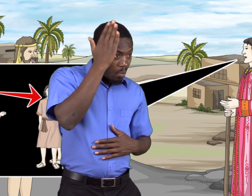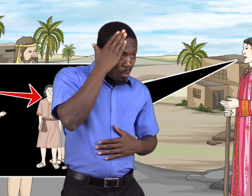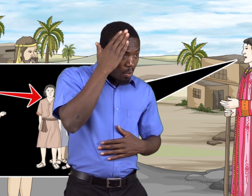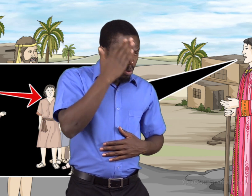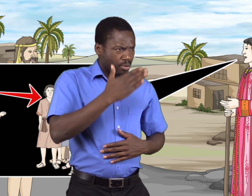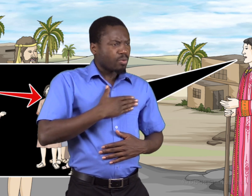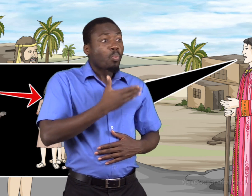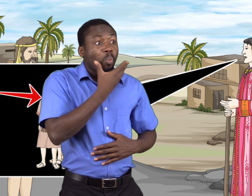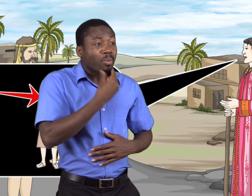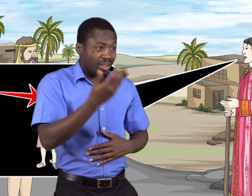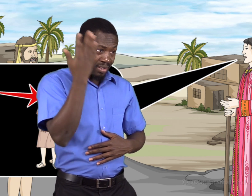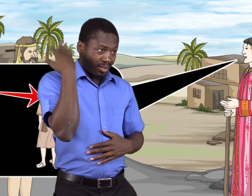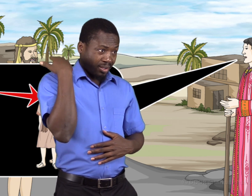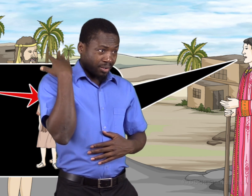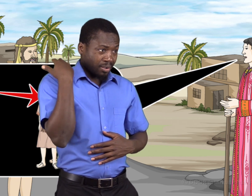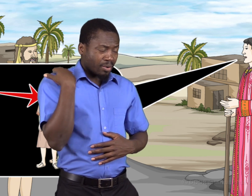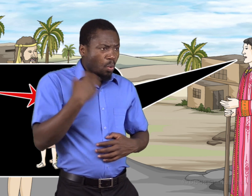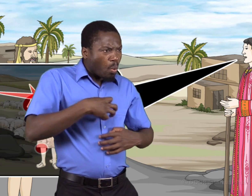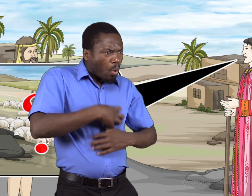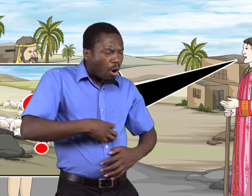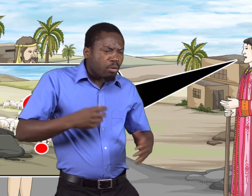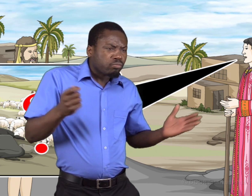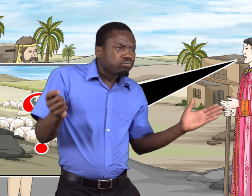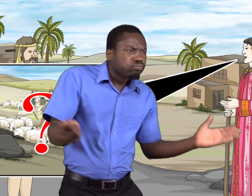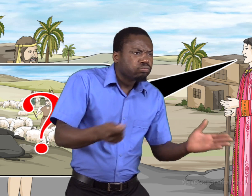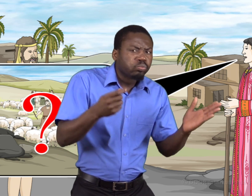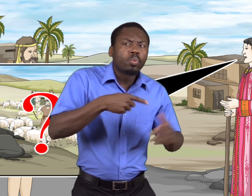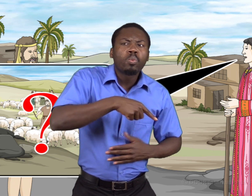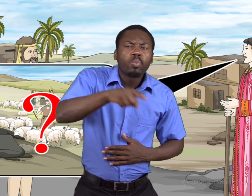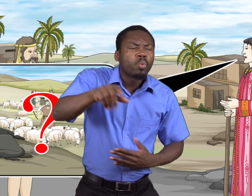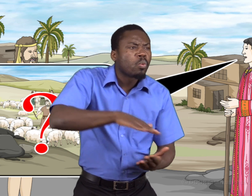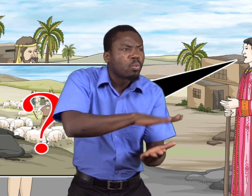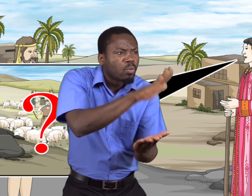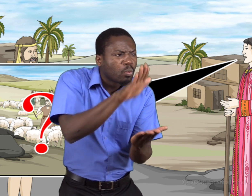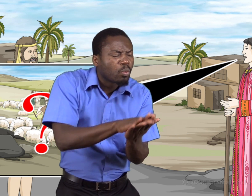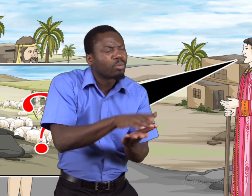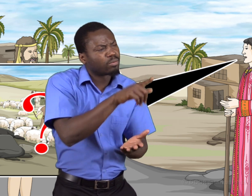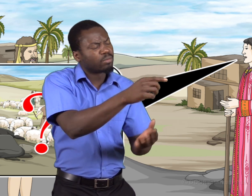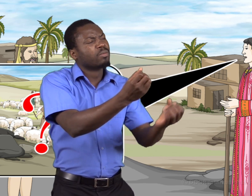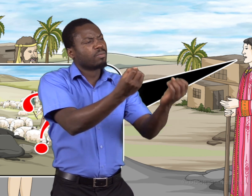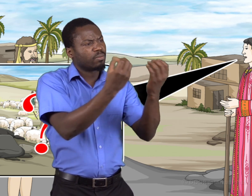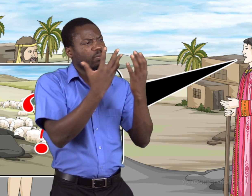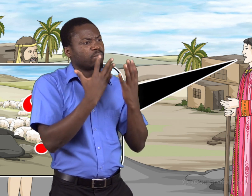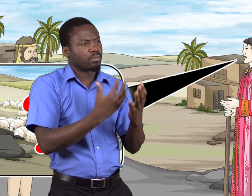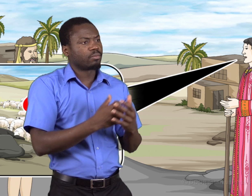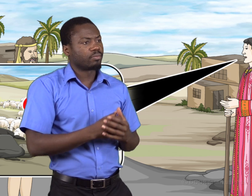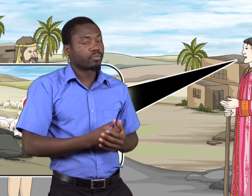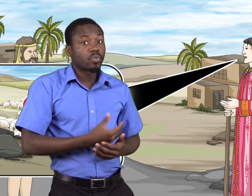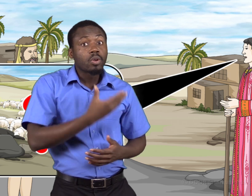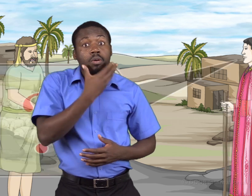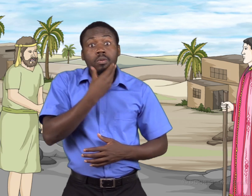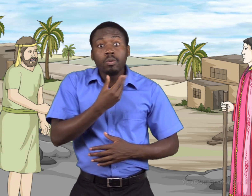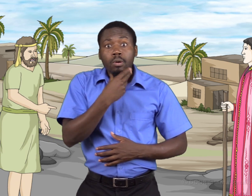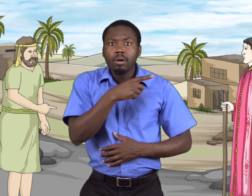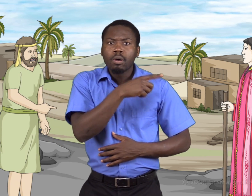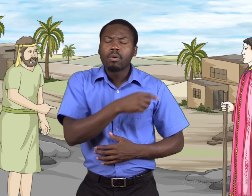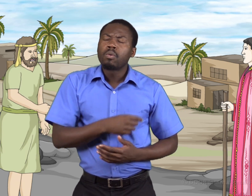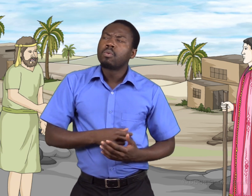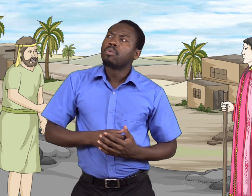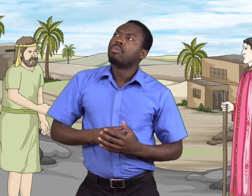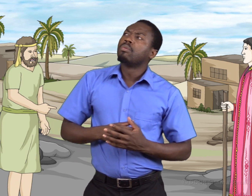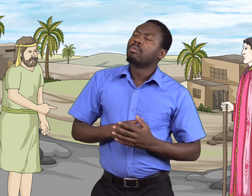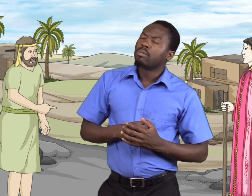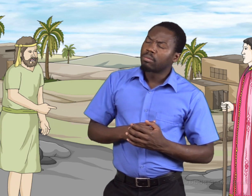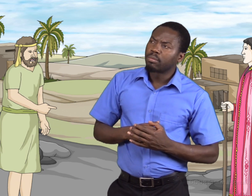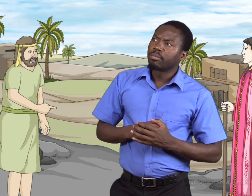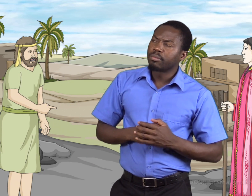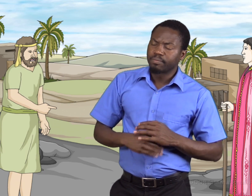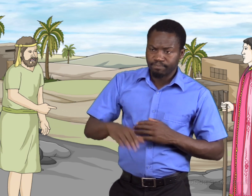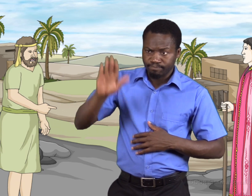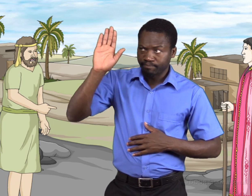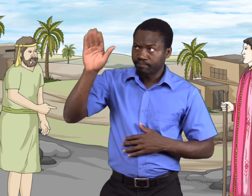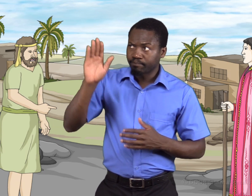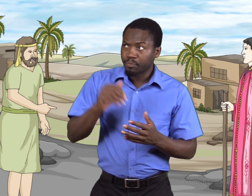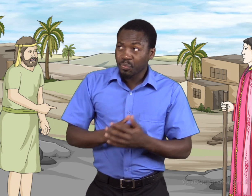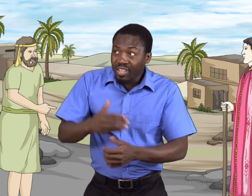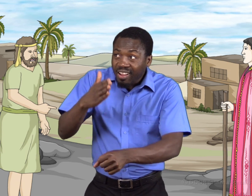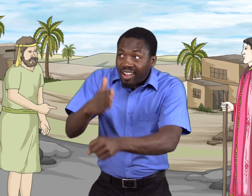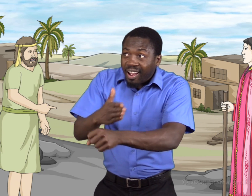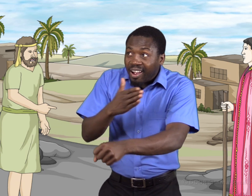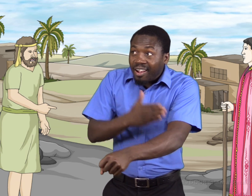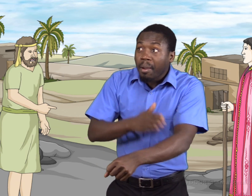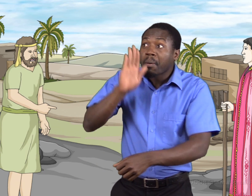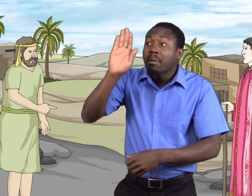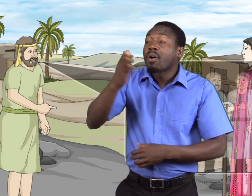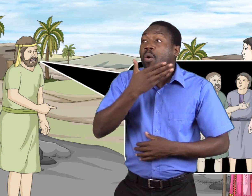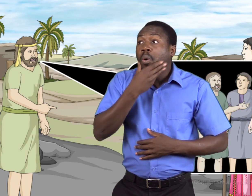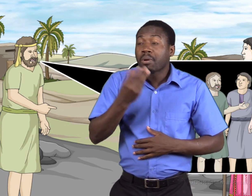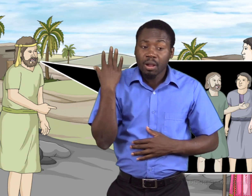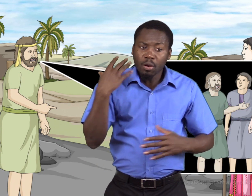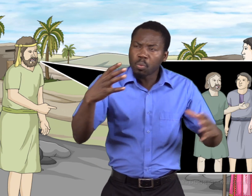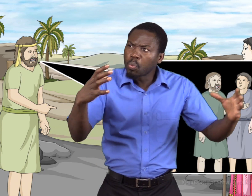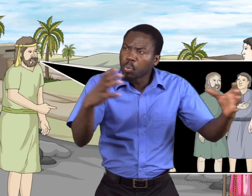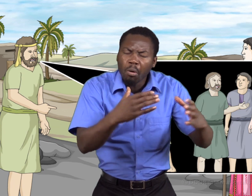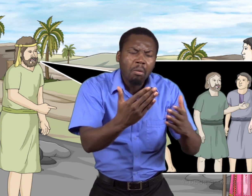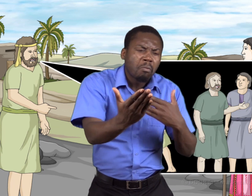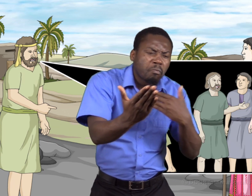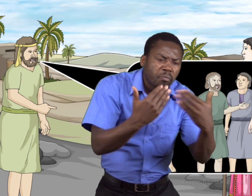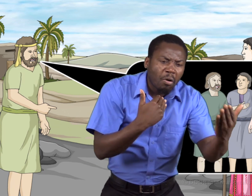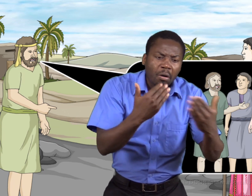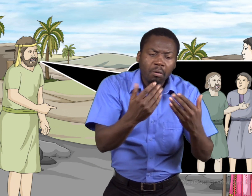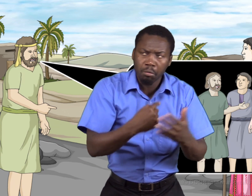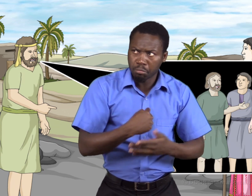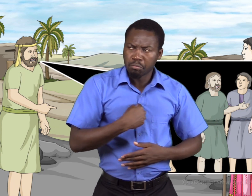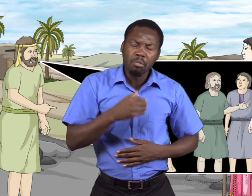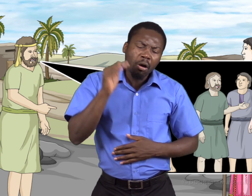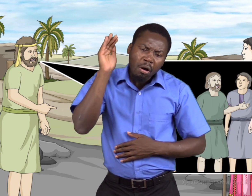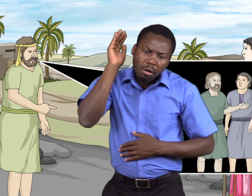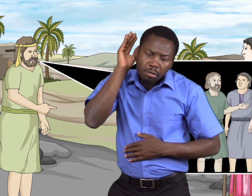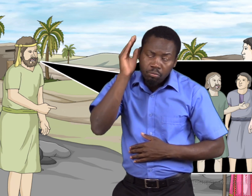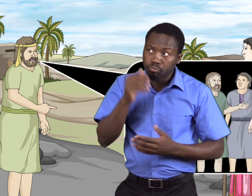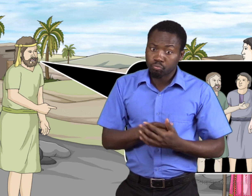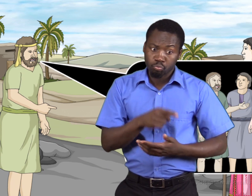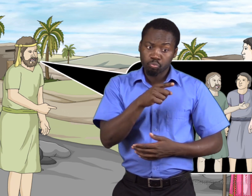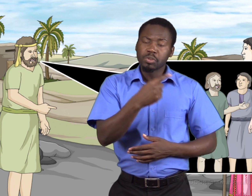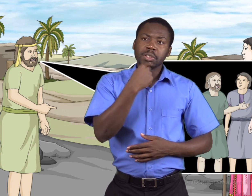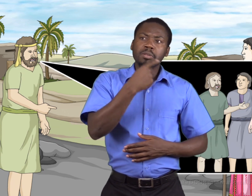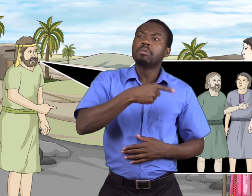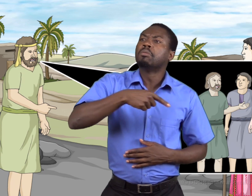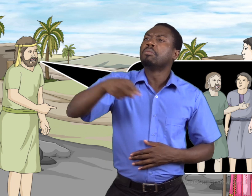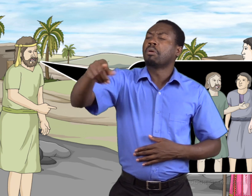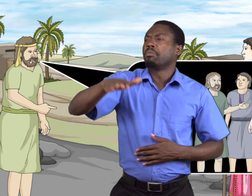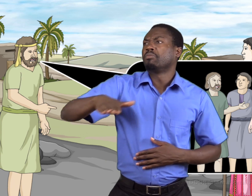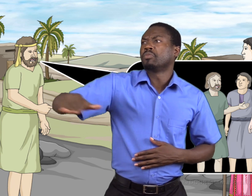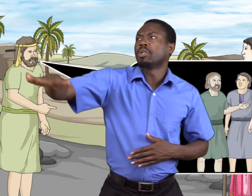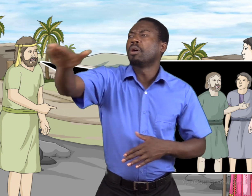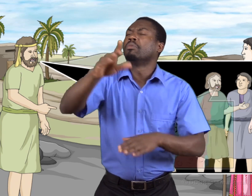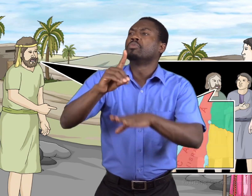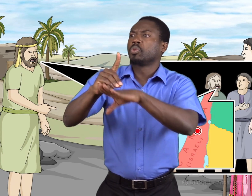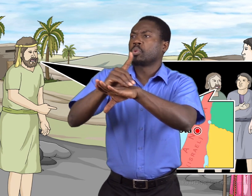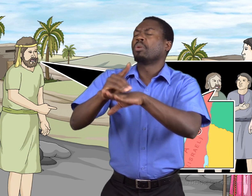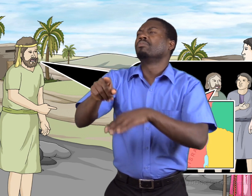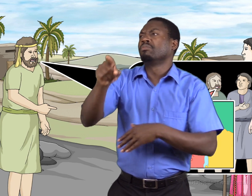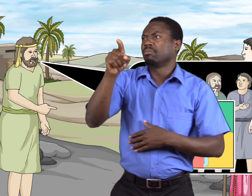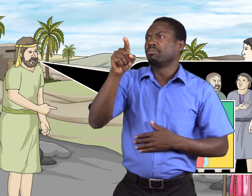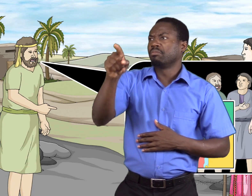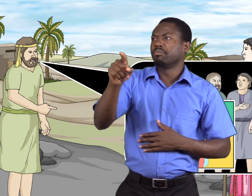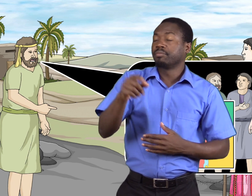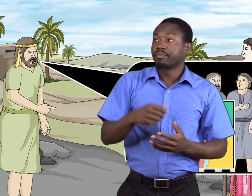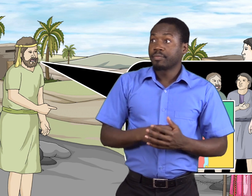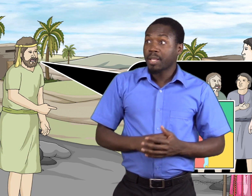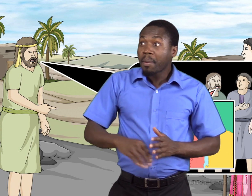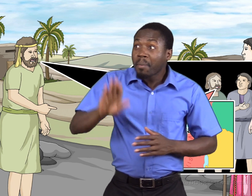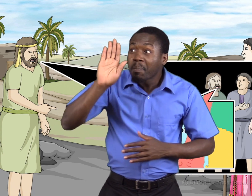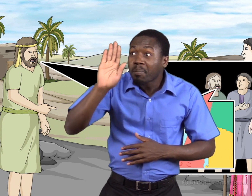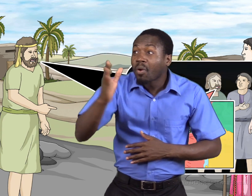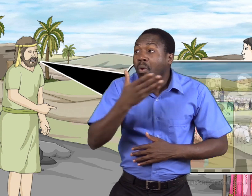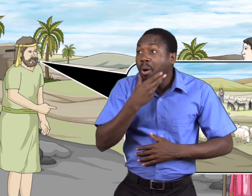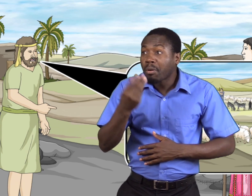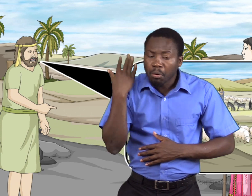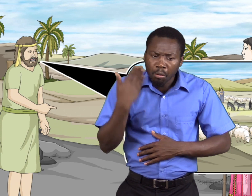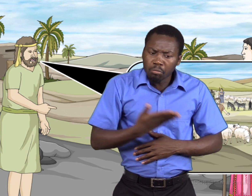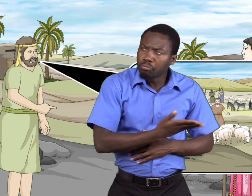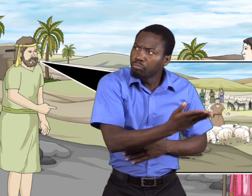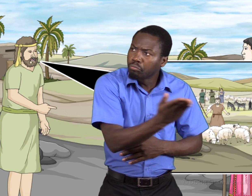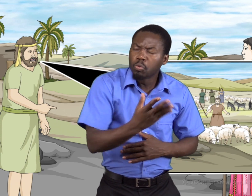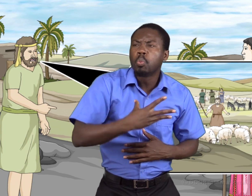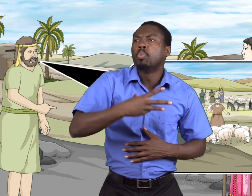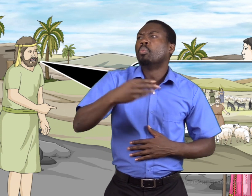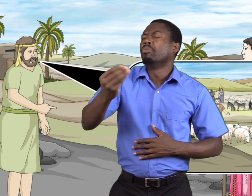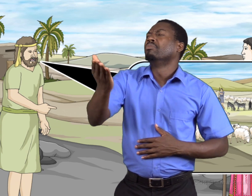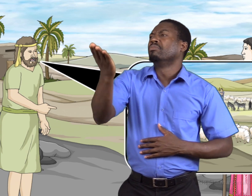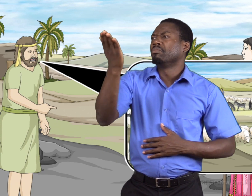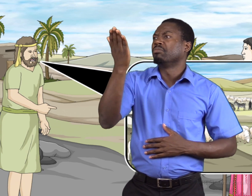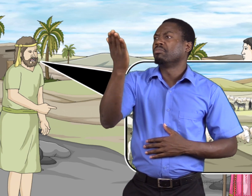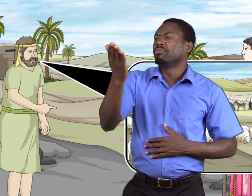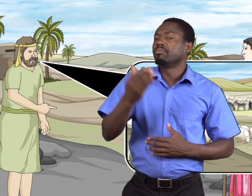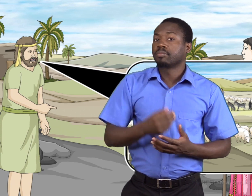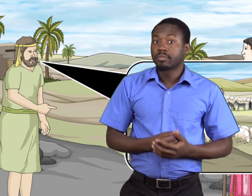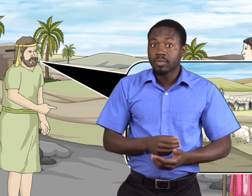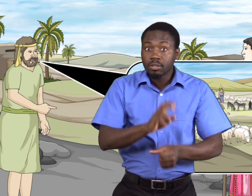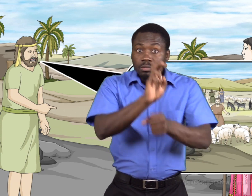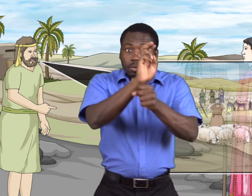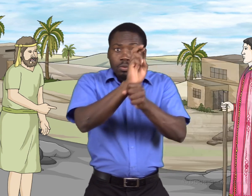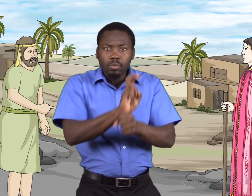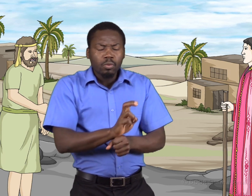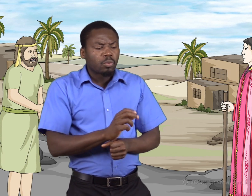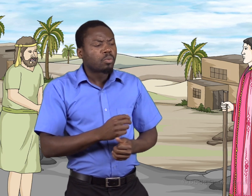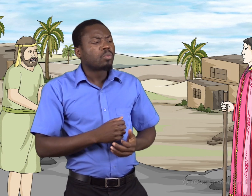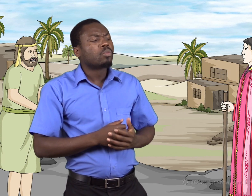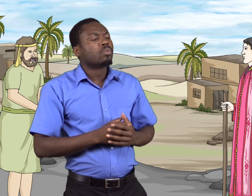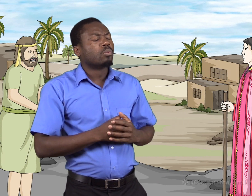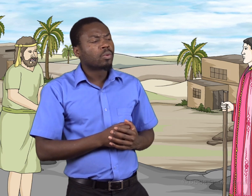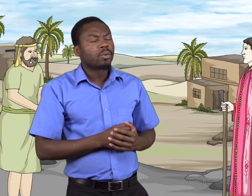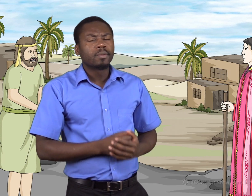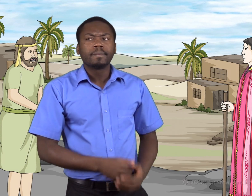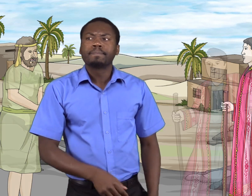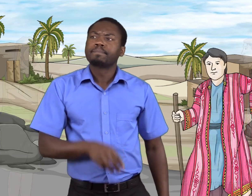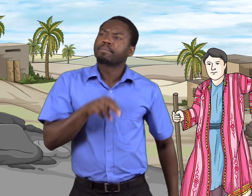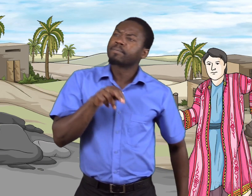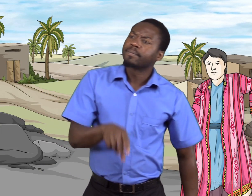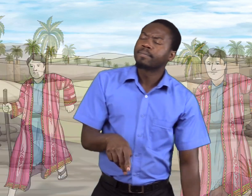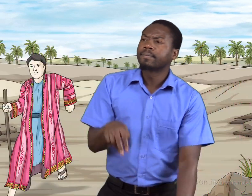“Can you please tell me where they are pasturing their flocks?” “They have moved on from here,” the man answered.